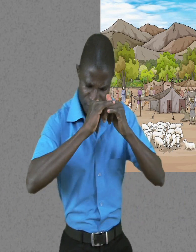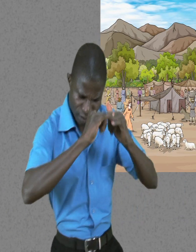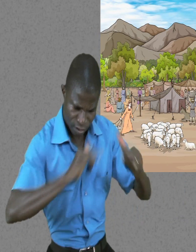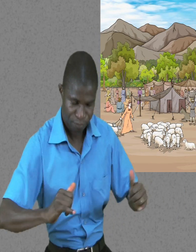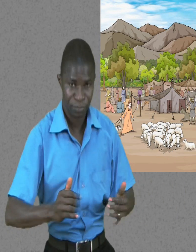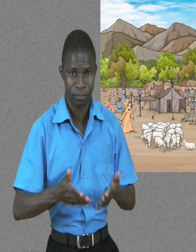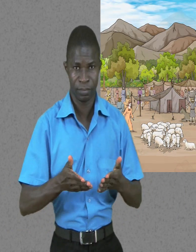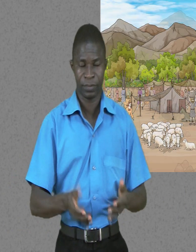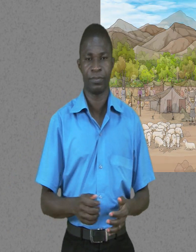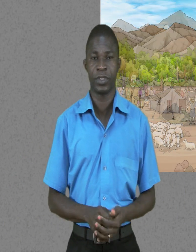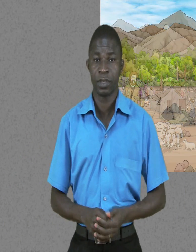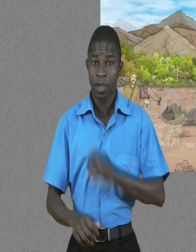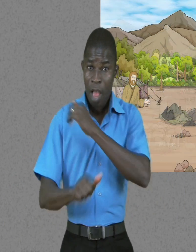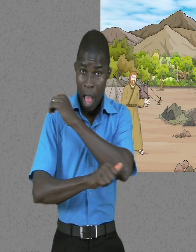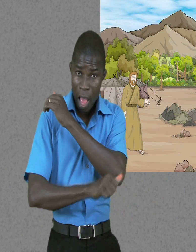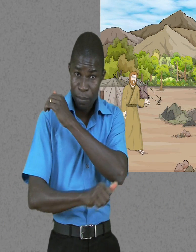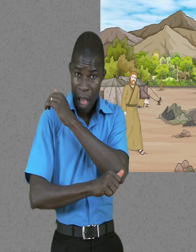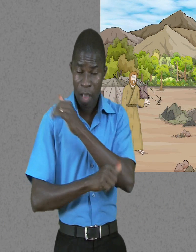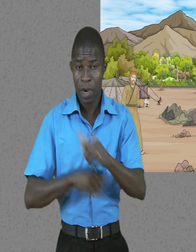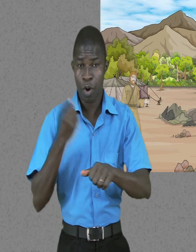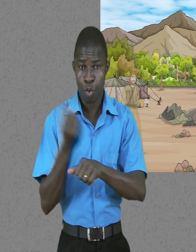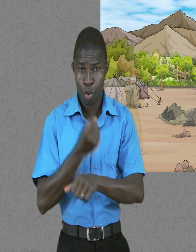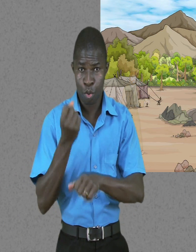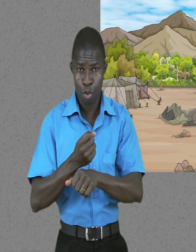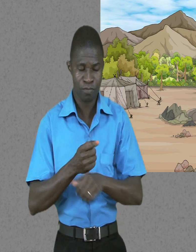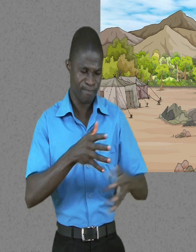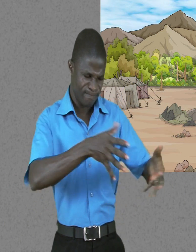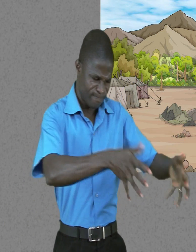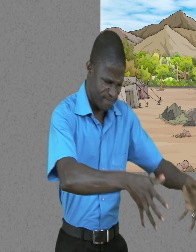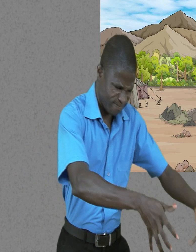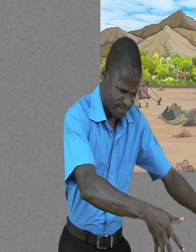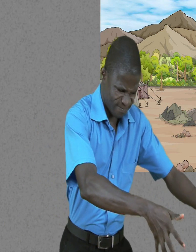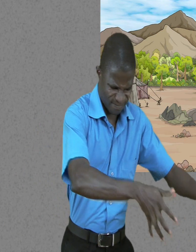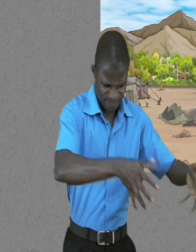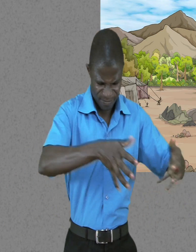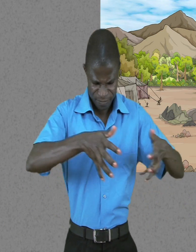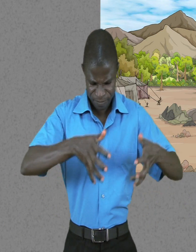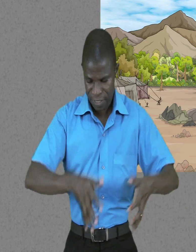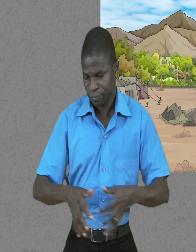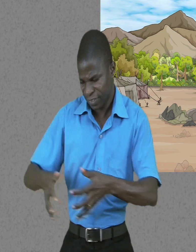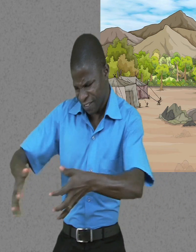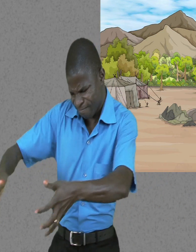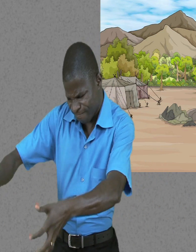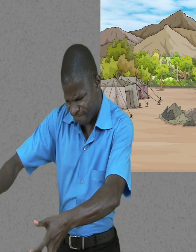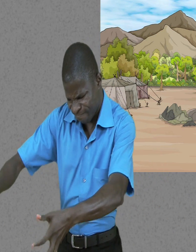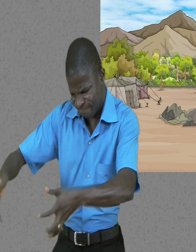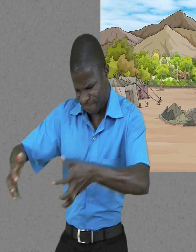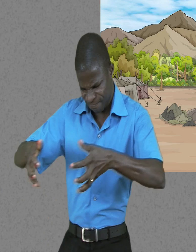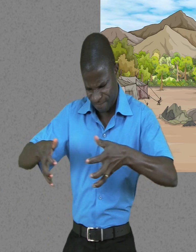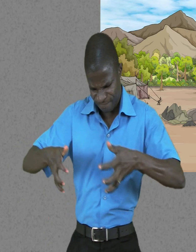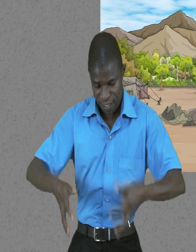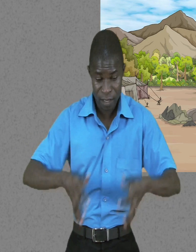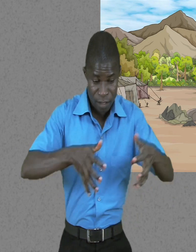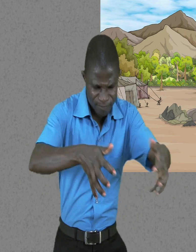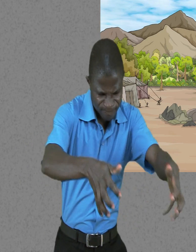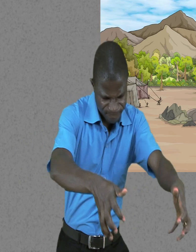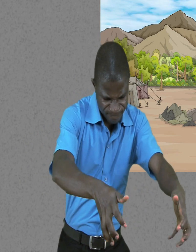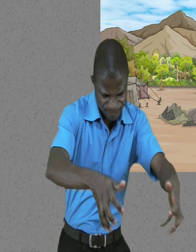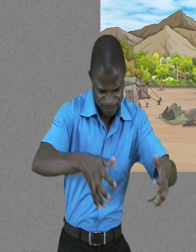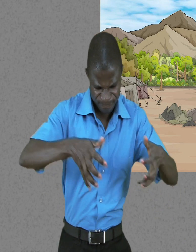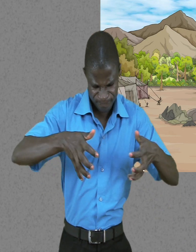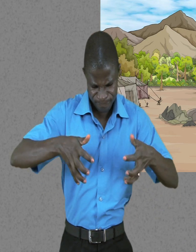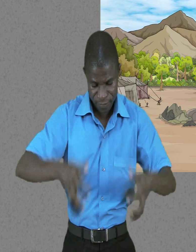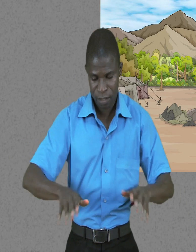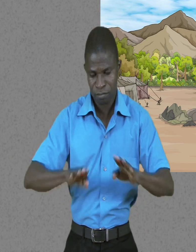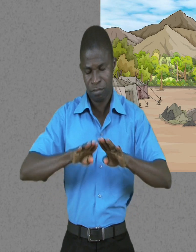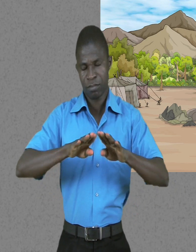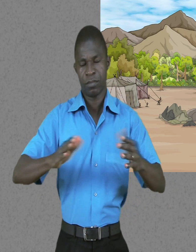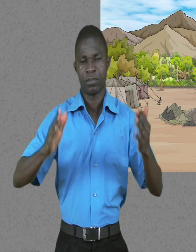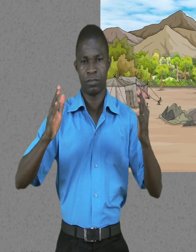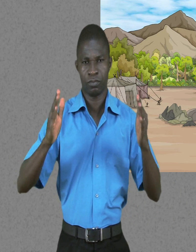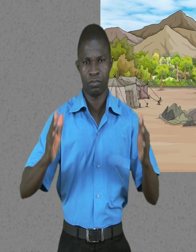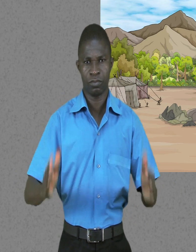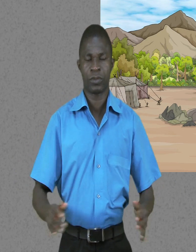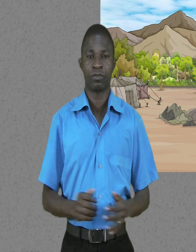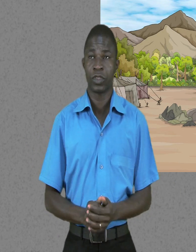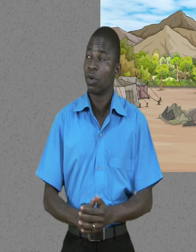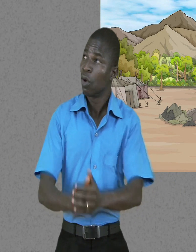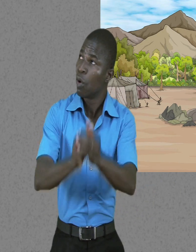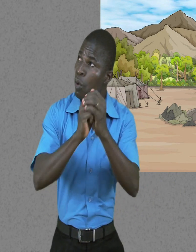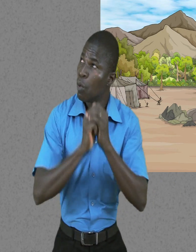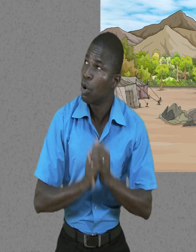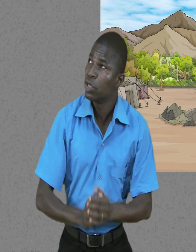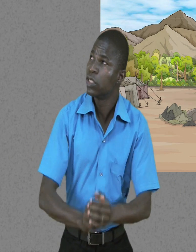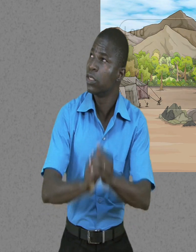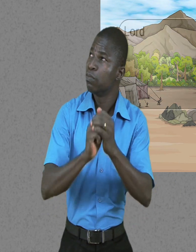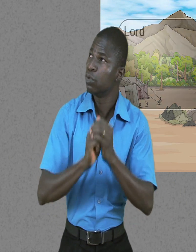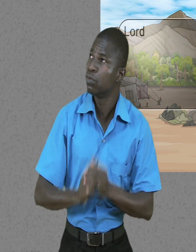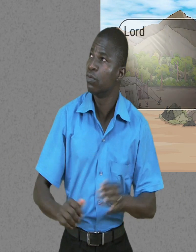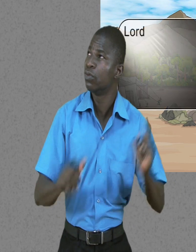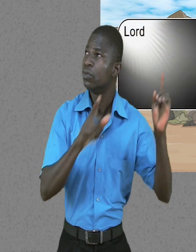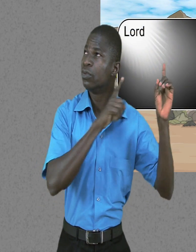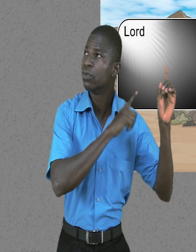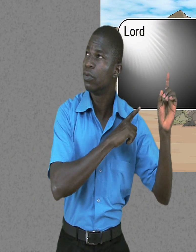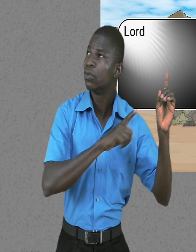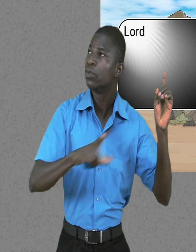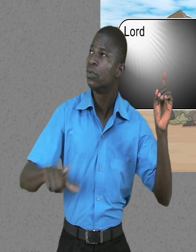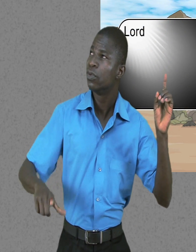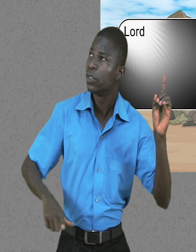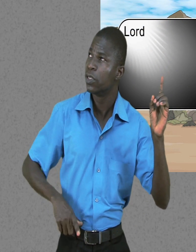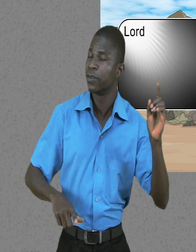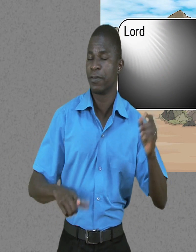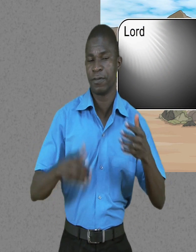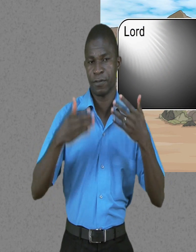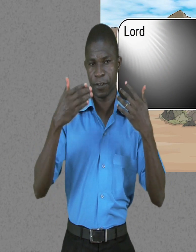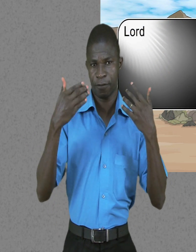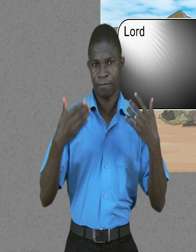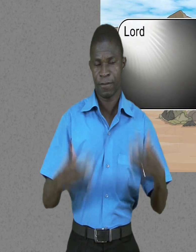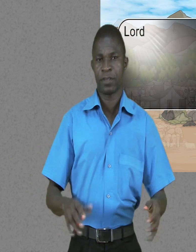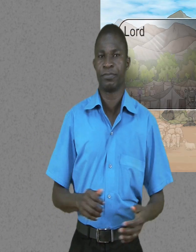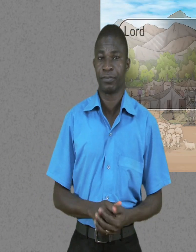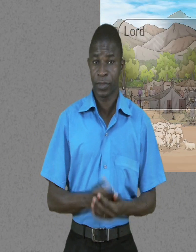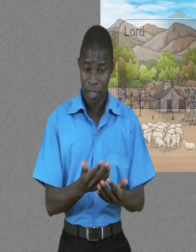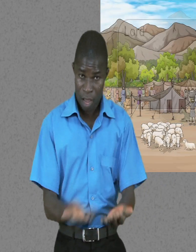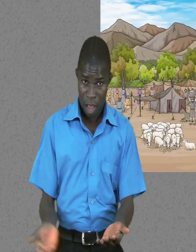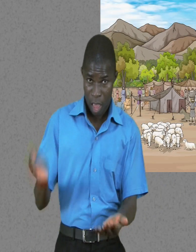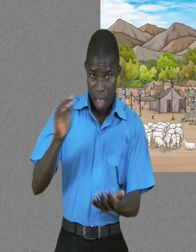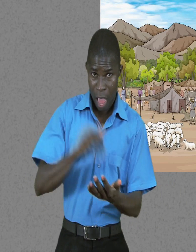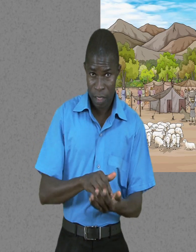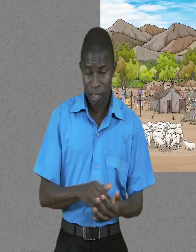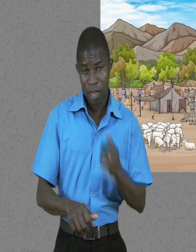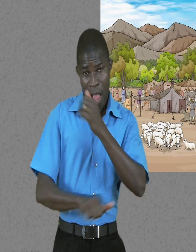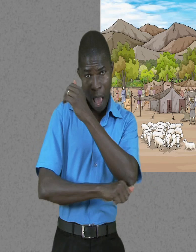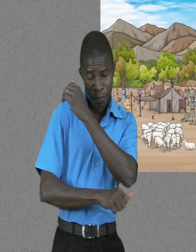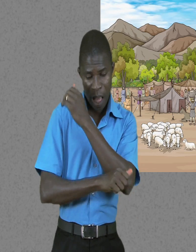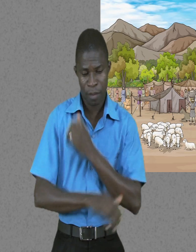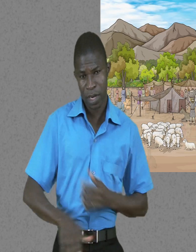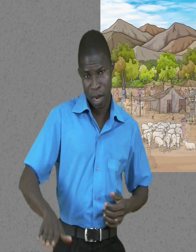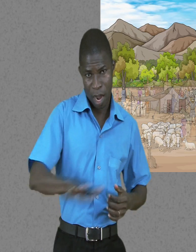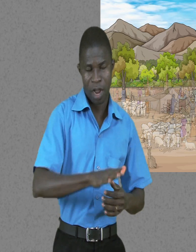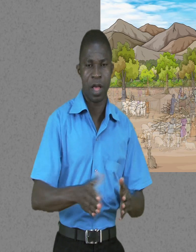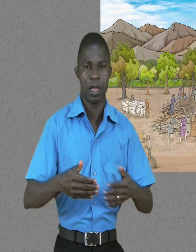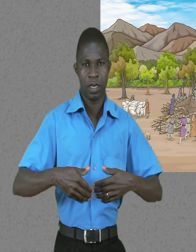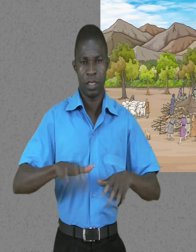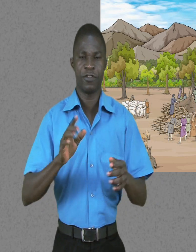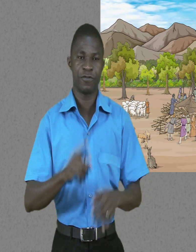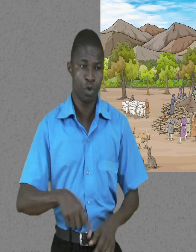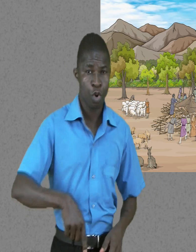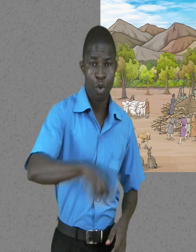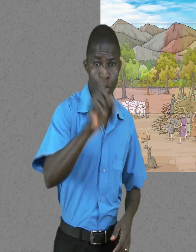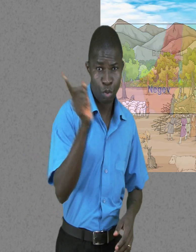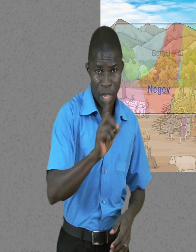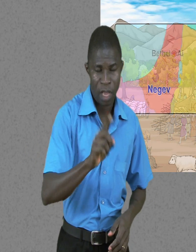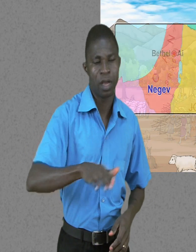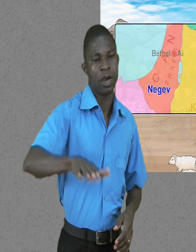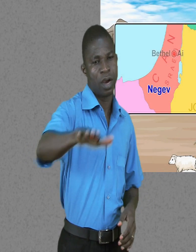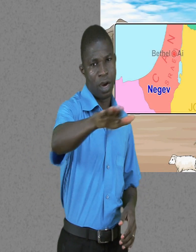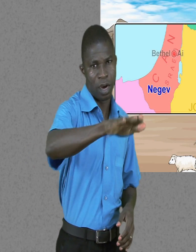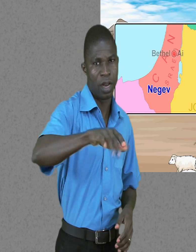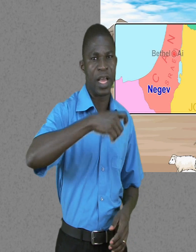There he built an altar to the LORD, and he called on the name of the LORD.